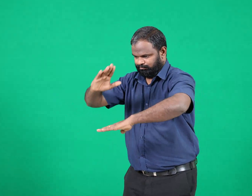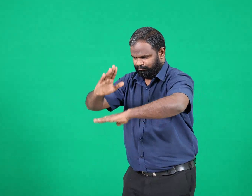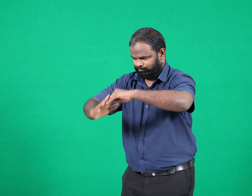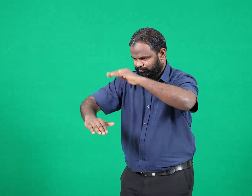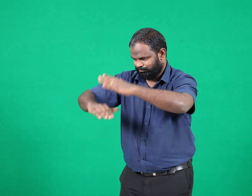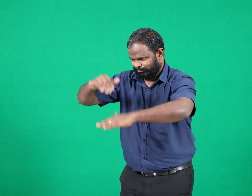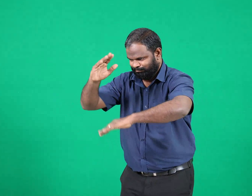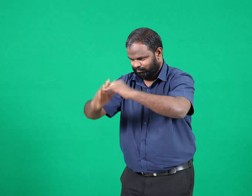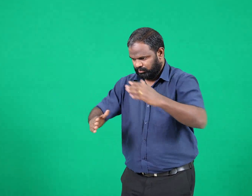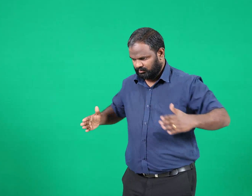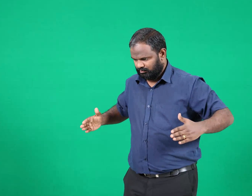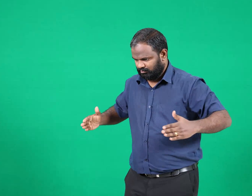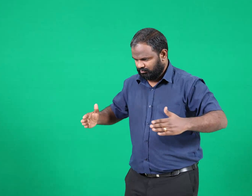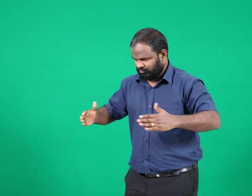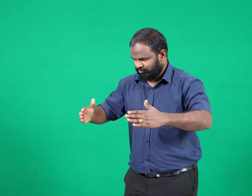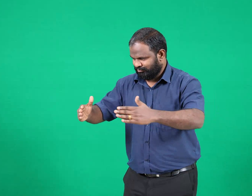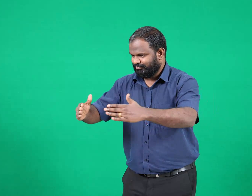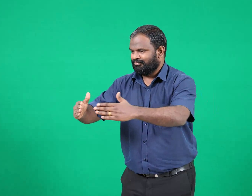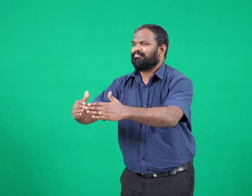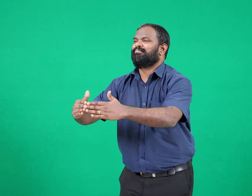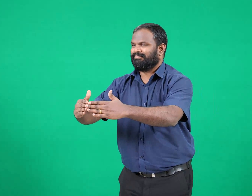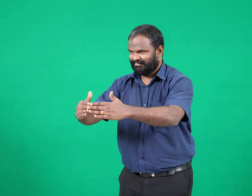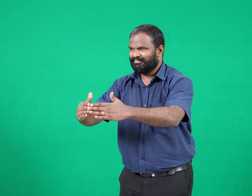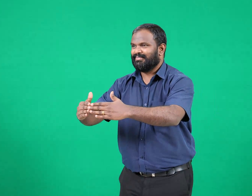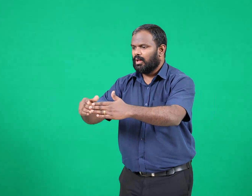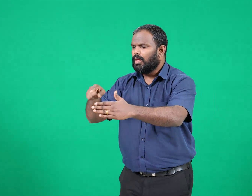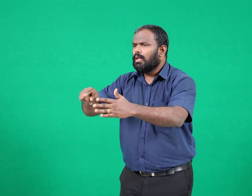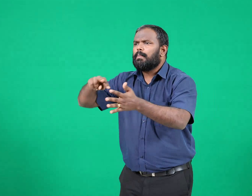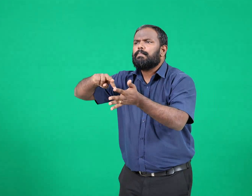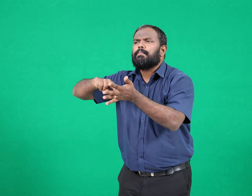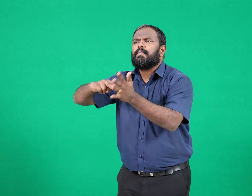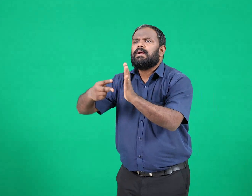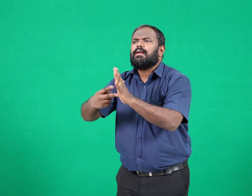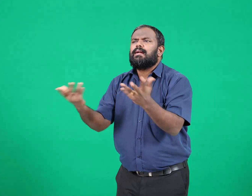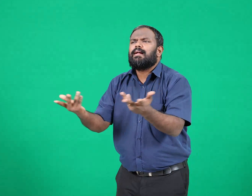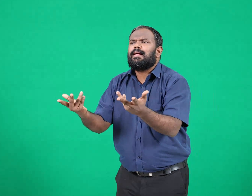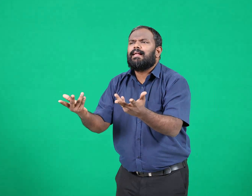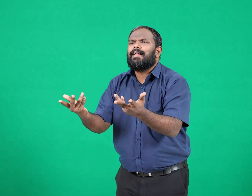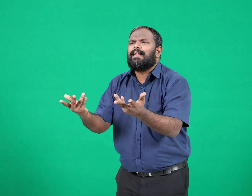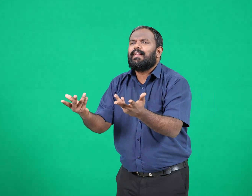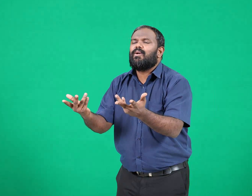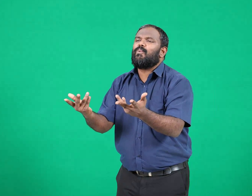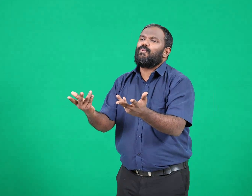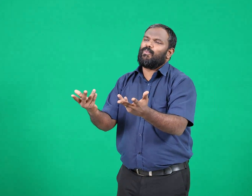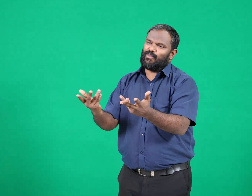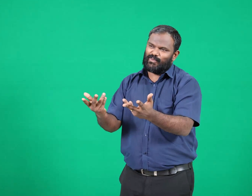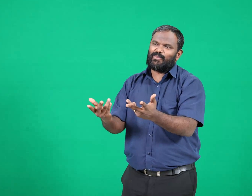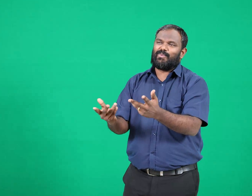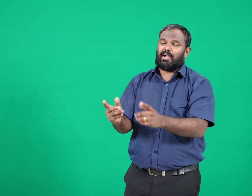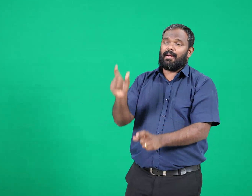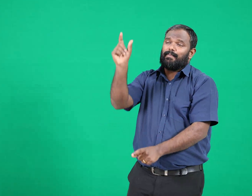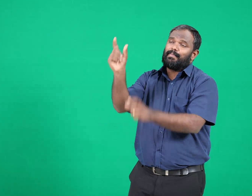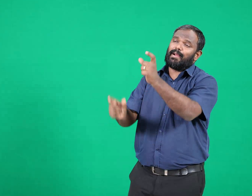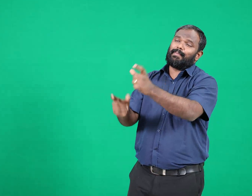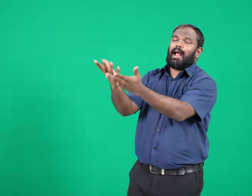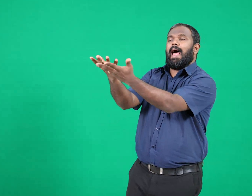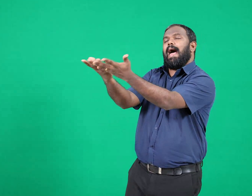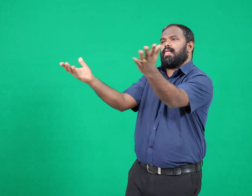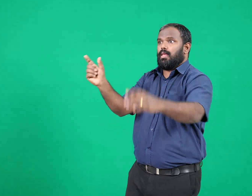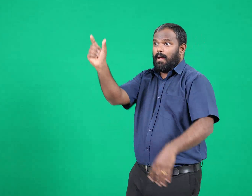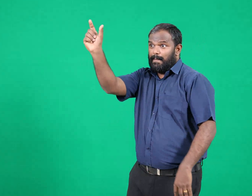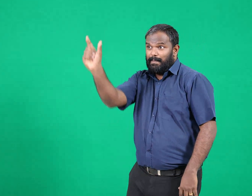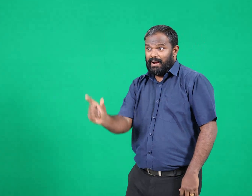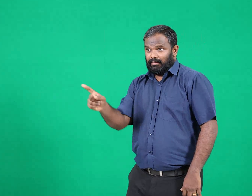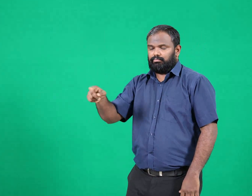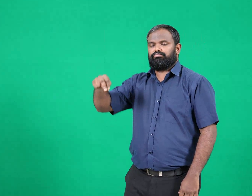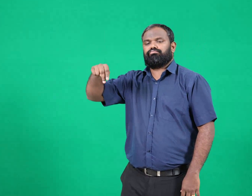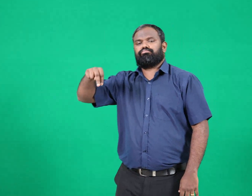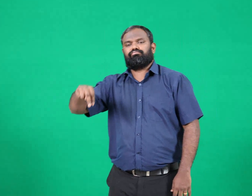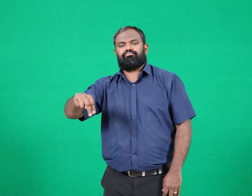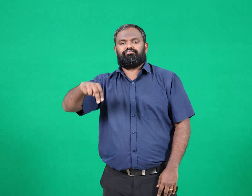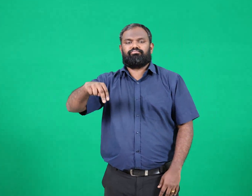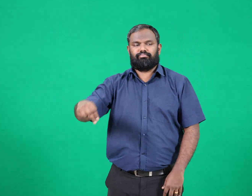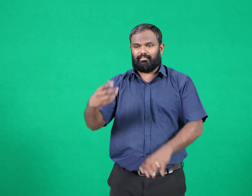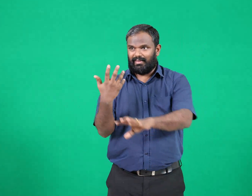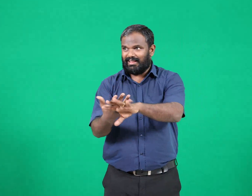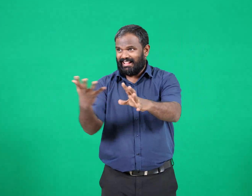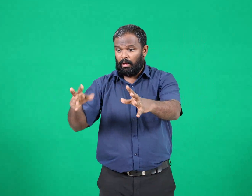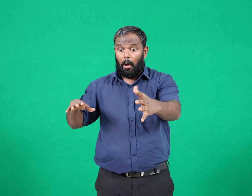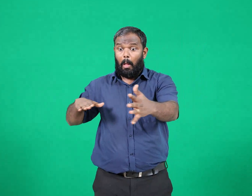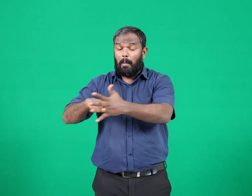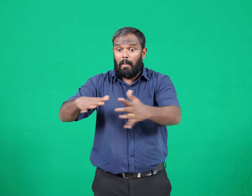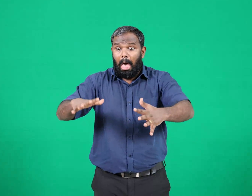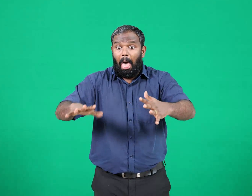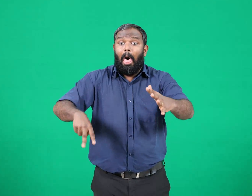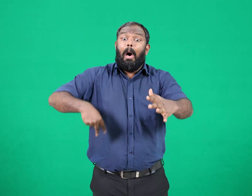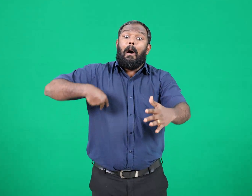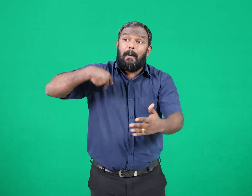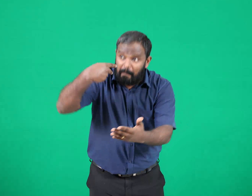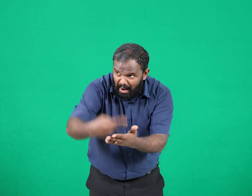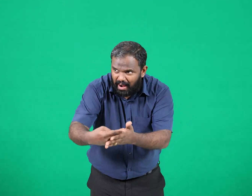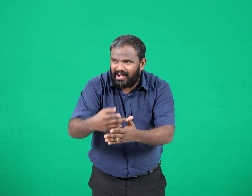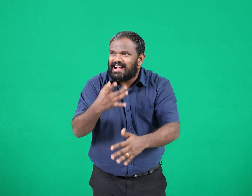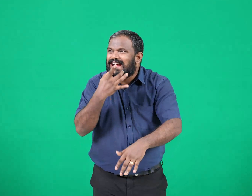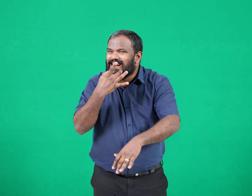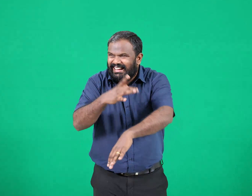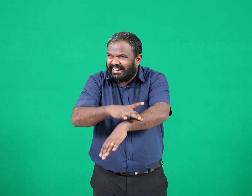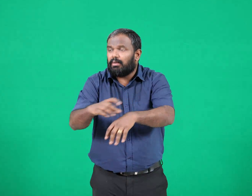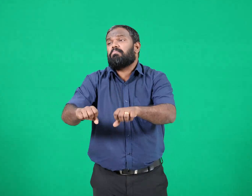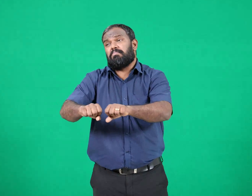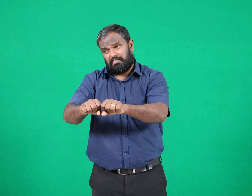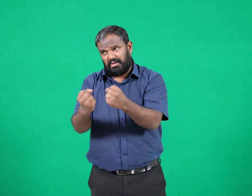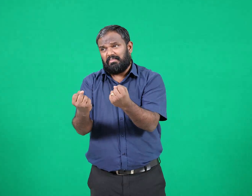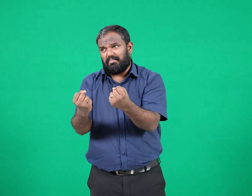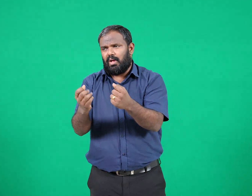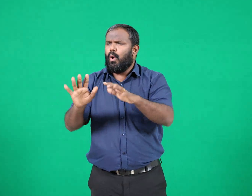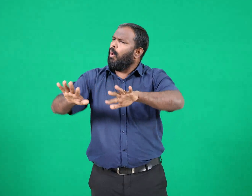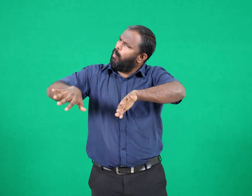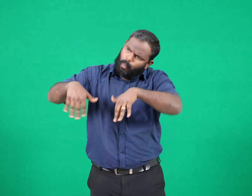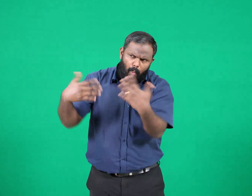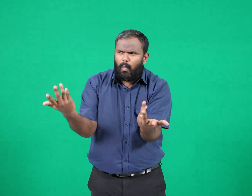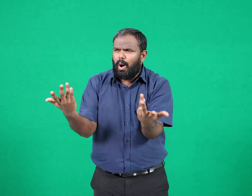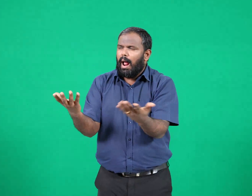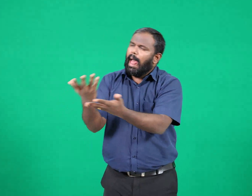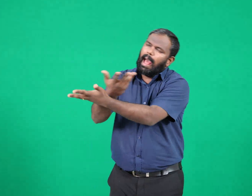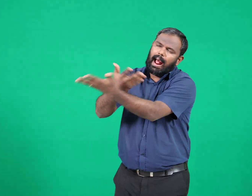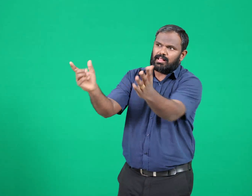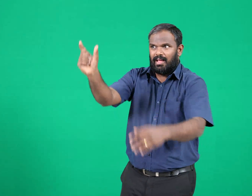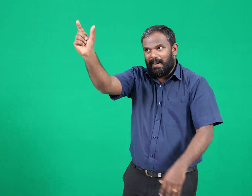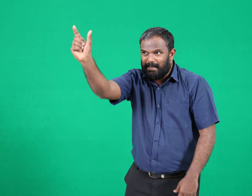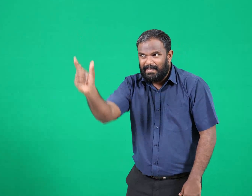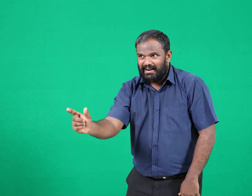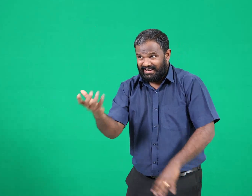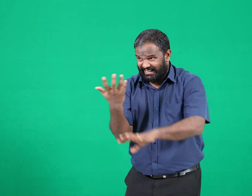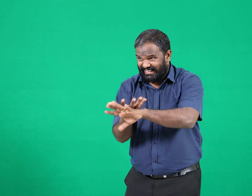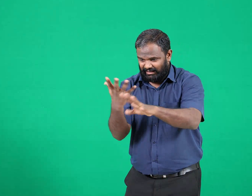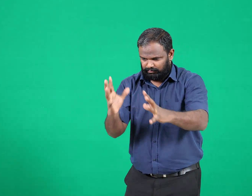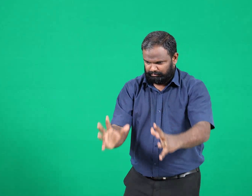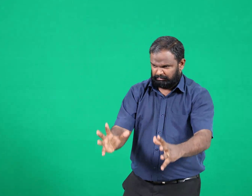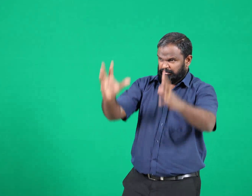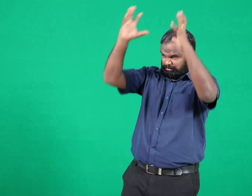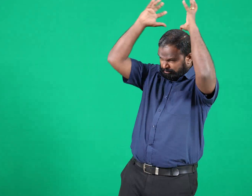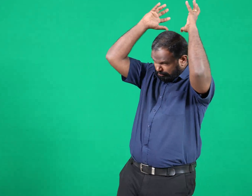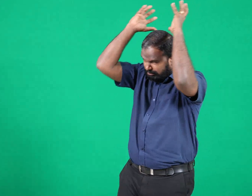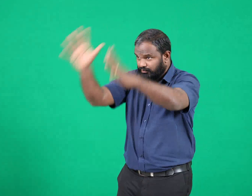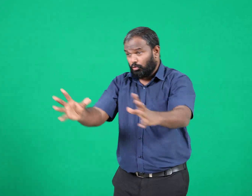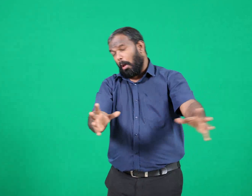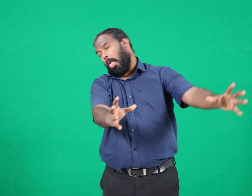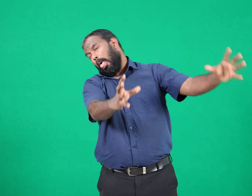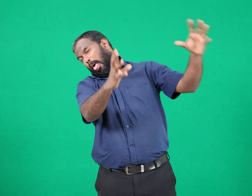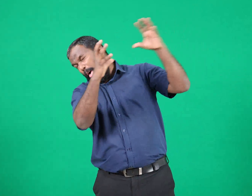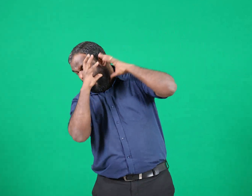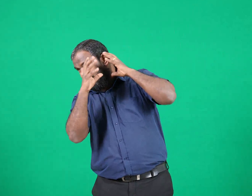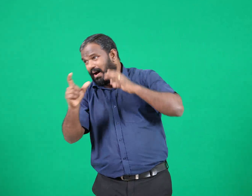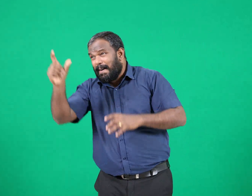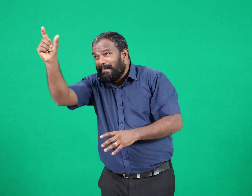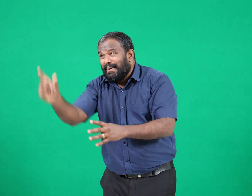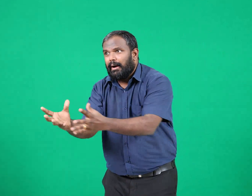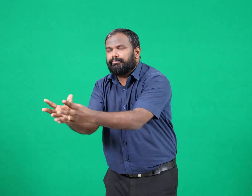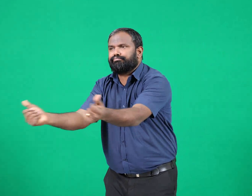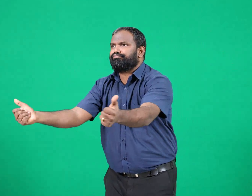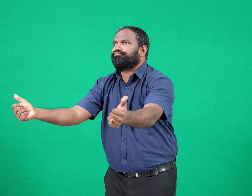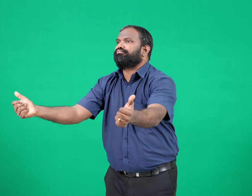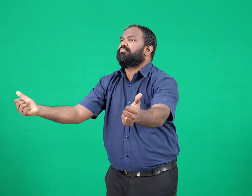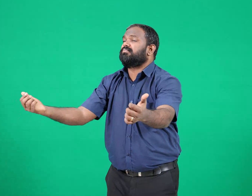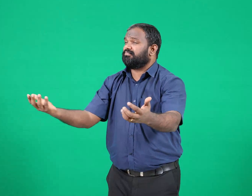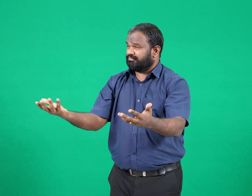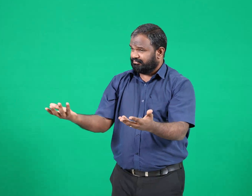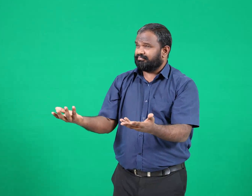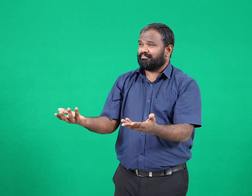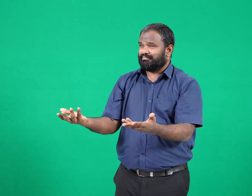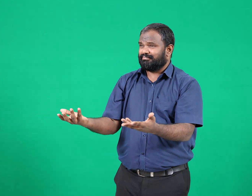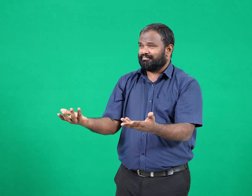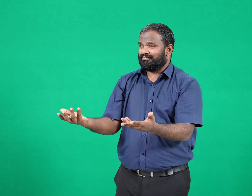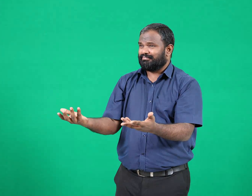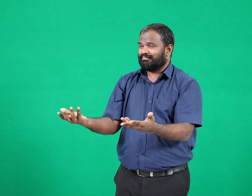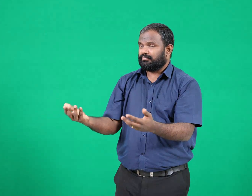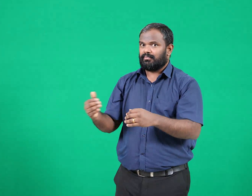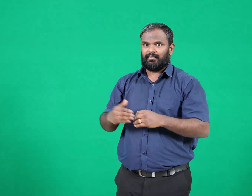Everyone who falls on this stone will be broken to pieces, but he on whom it falls will be crushed."